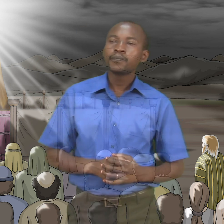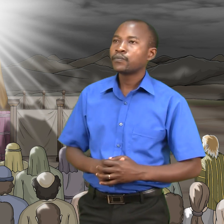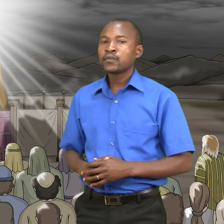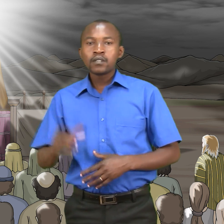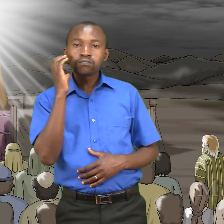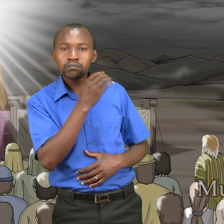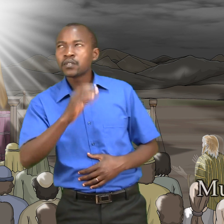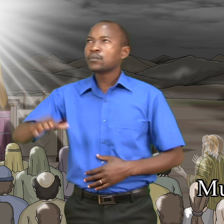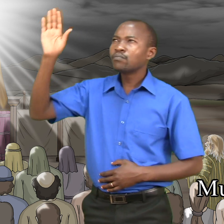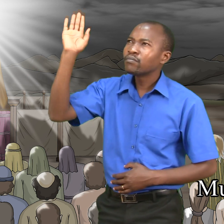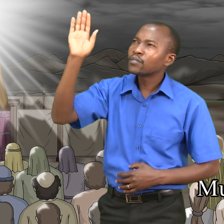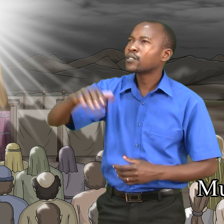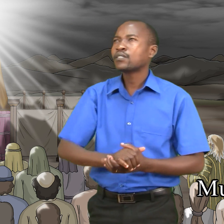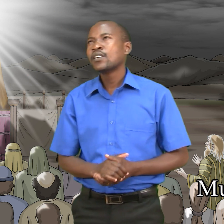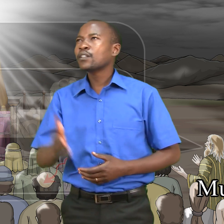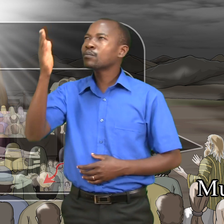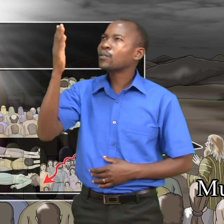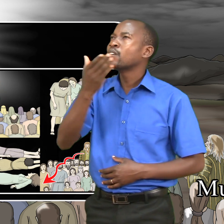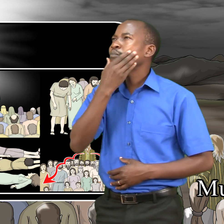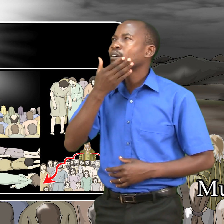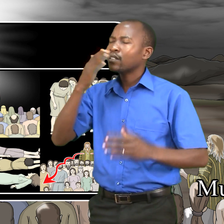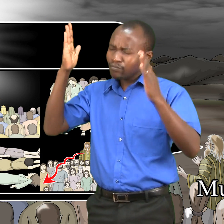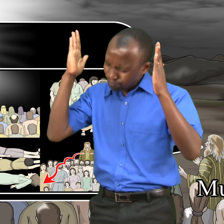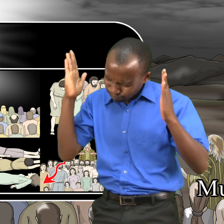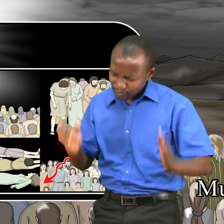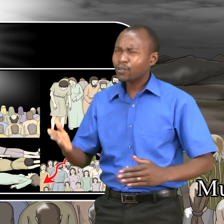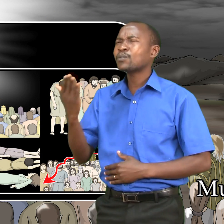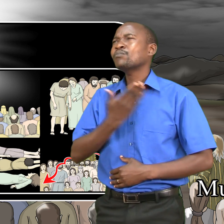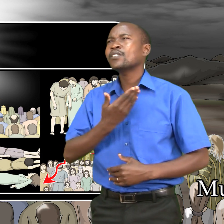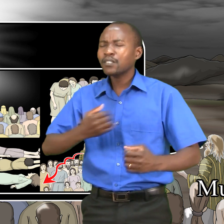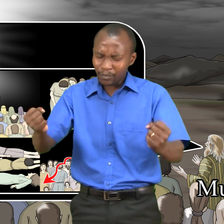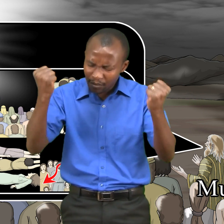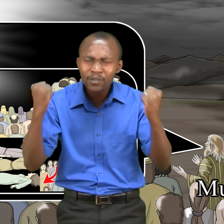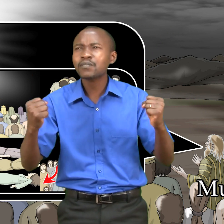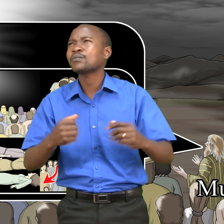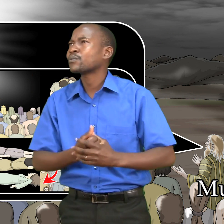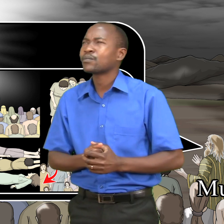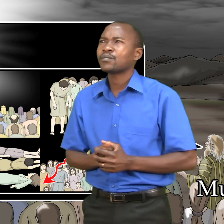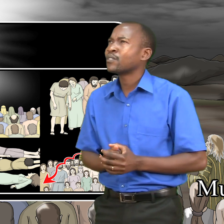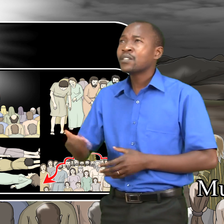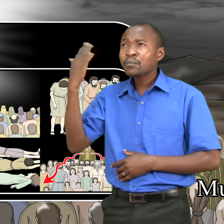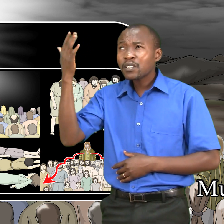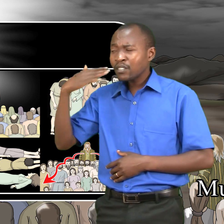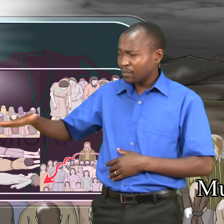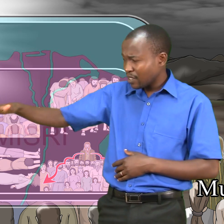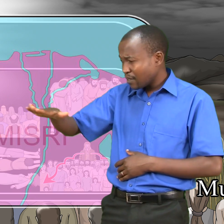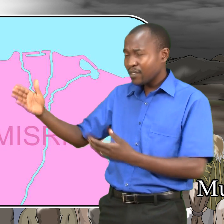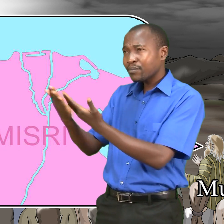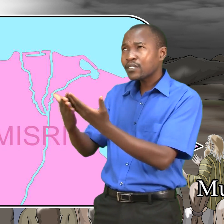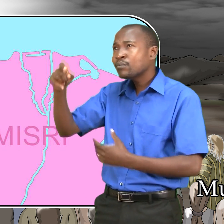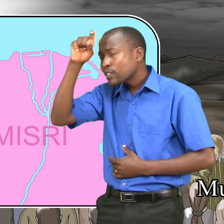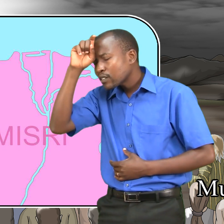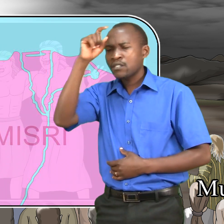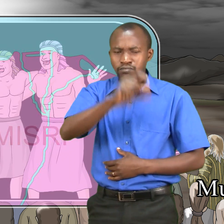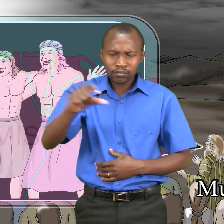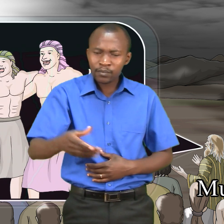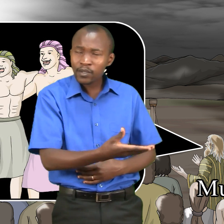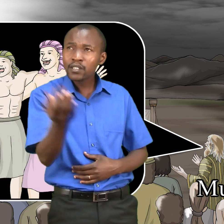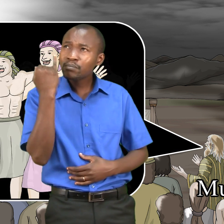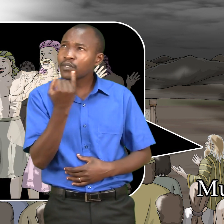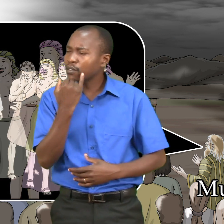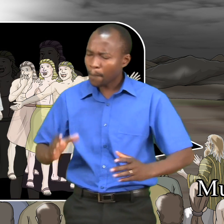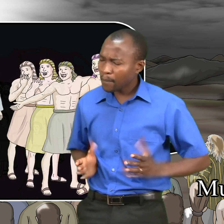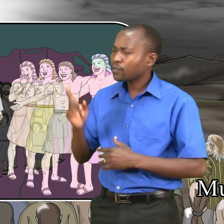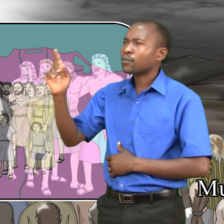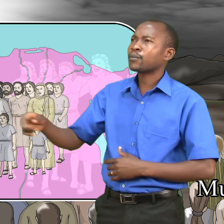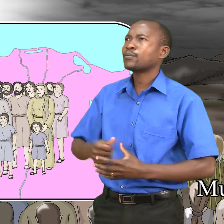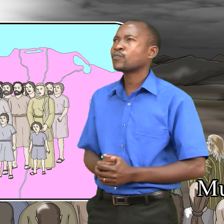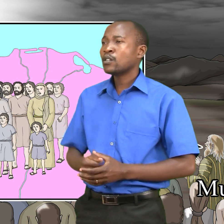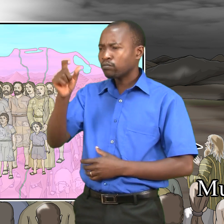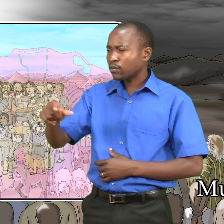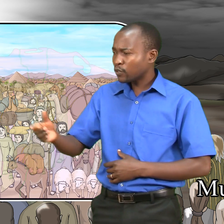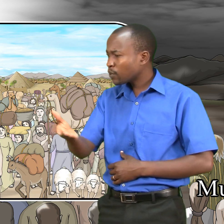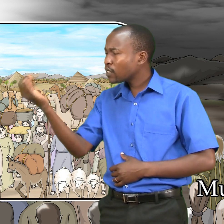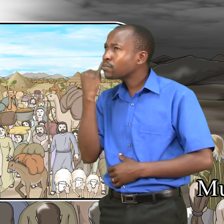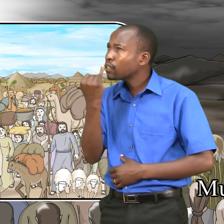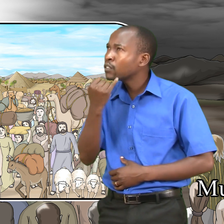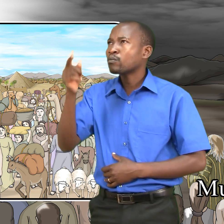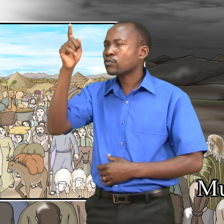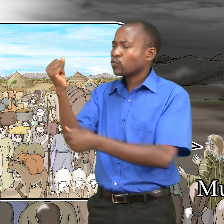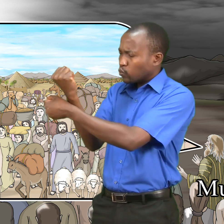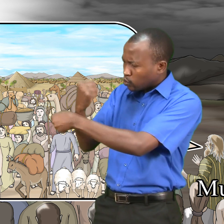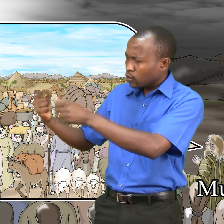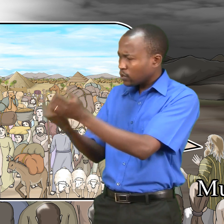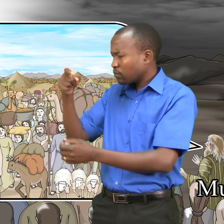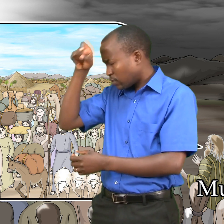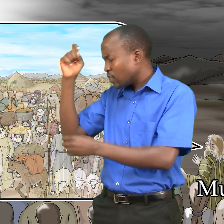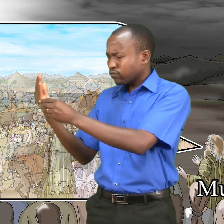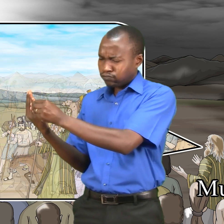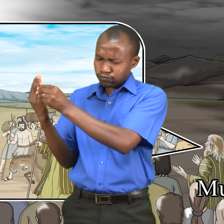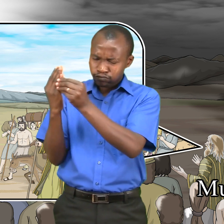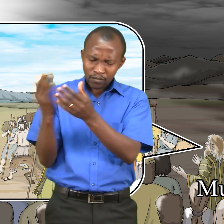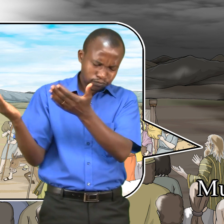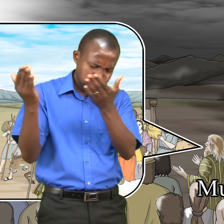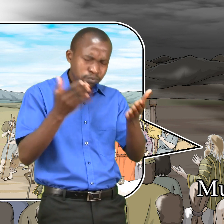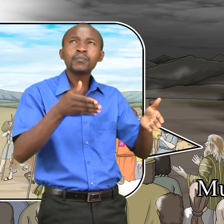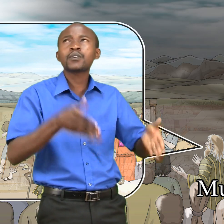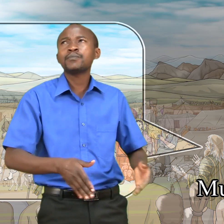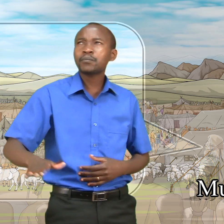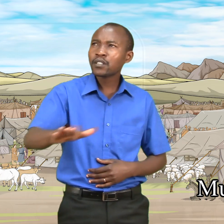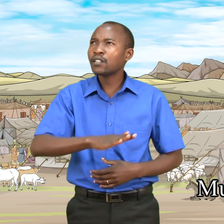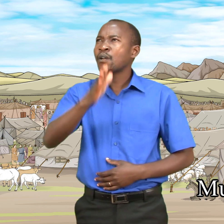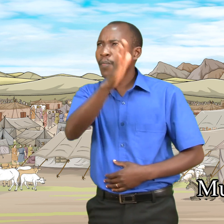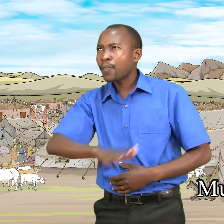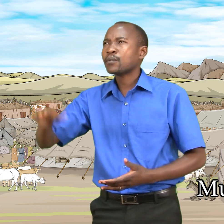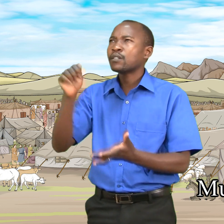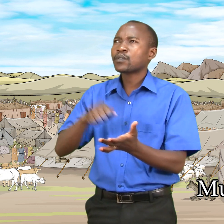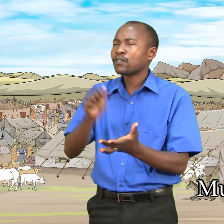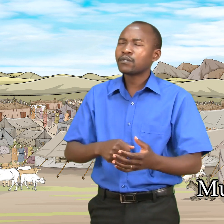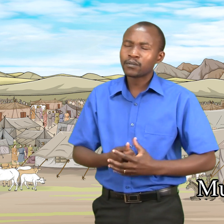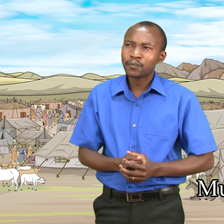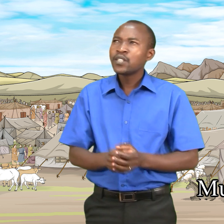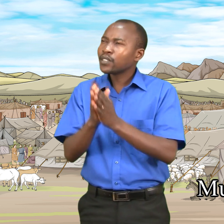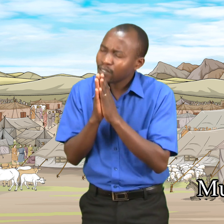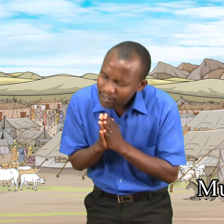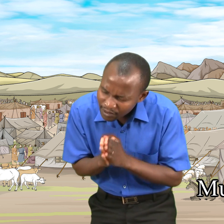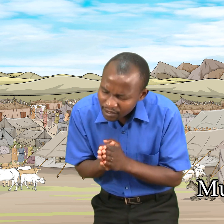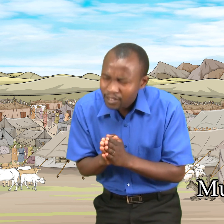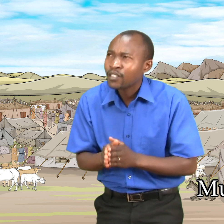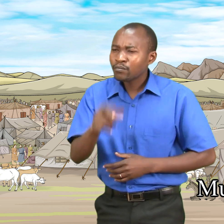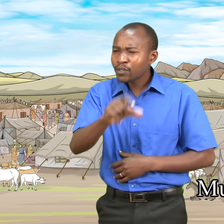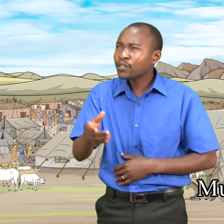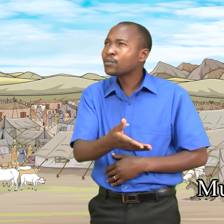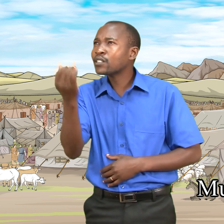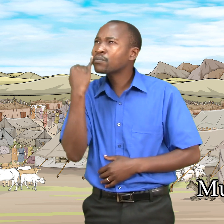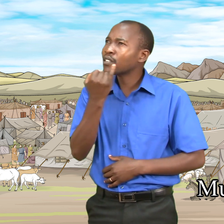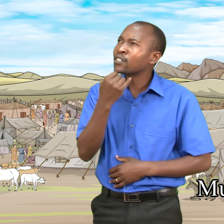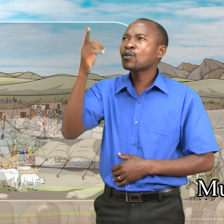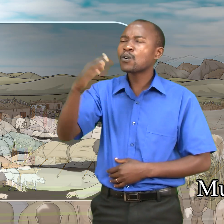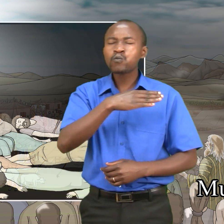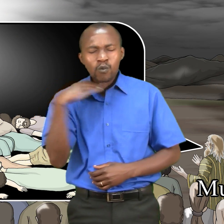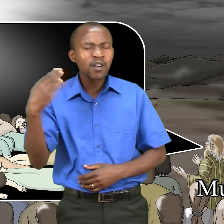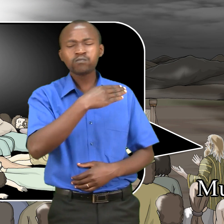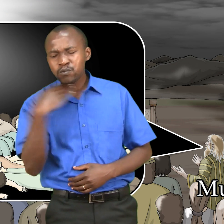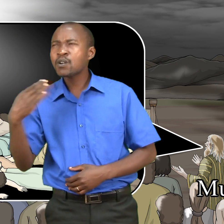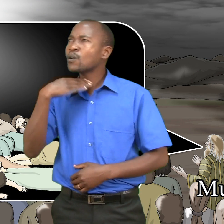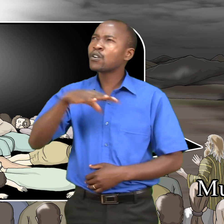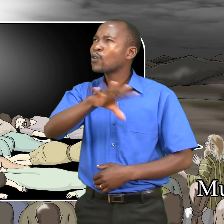But Moses said to the LORD, “The Egyptians will hear of it, for by Your strength You brought this people from among them.